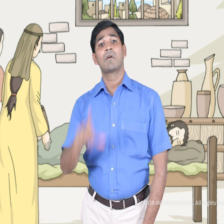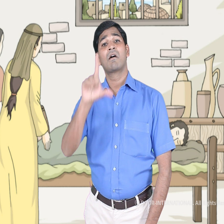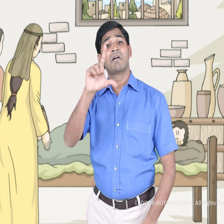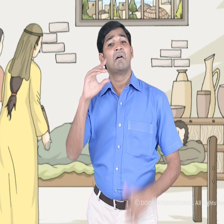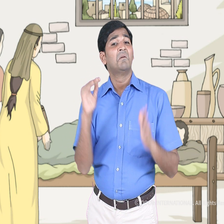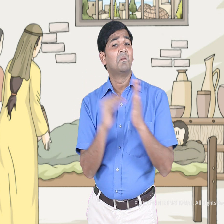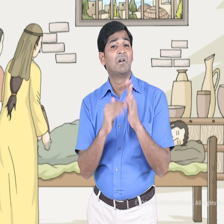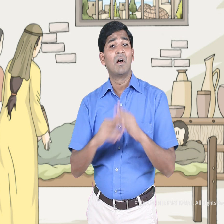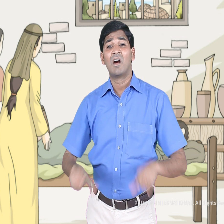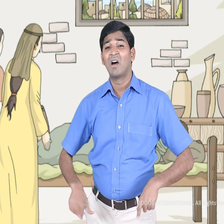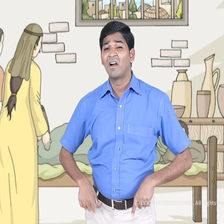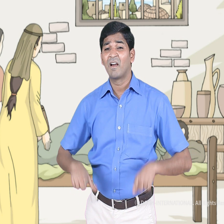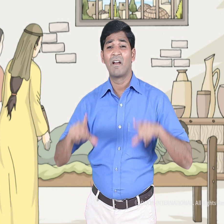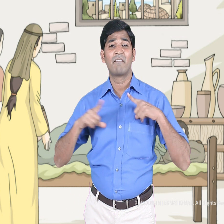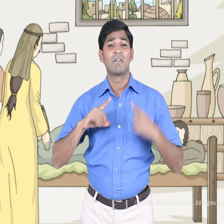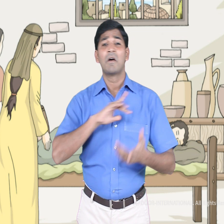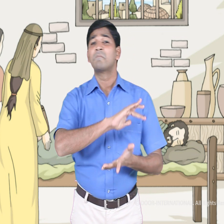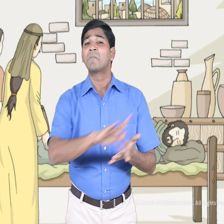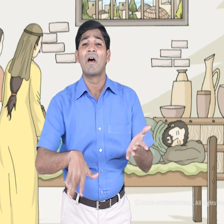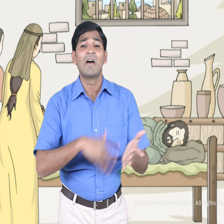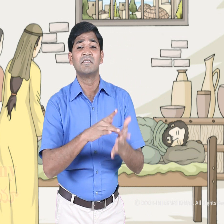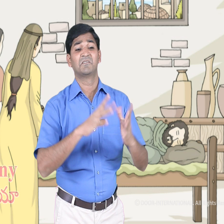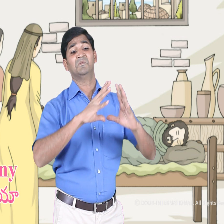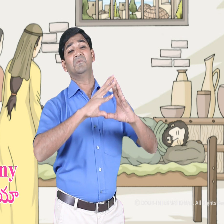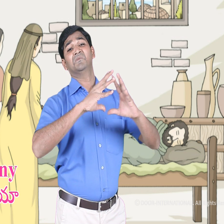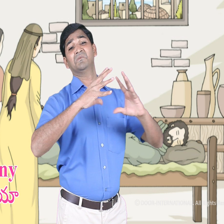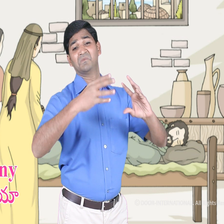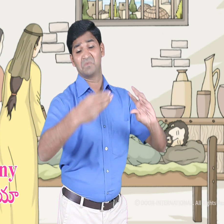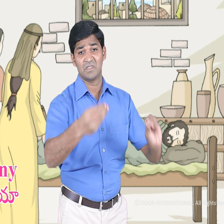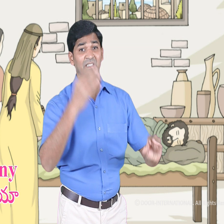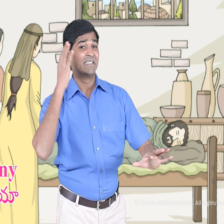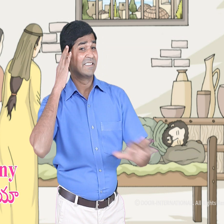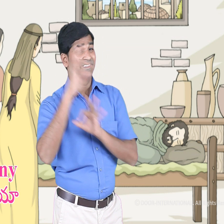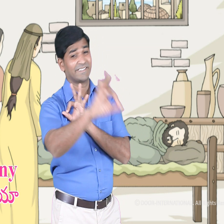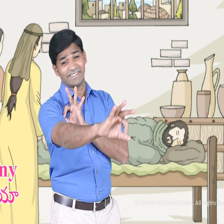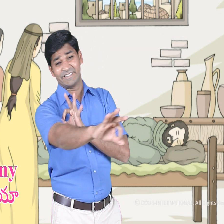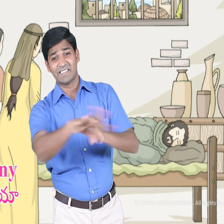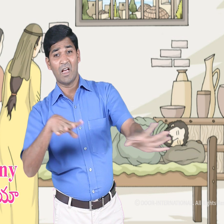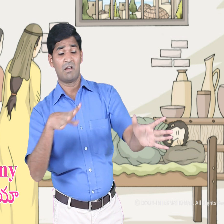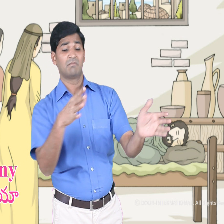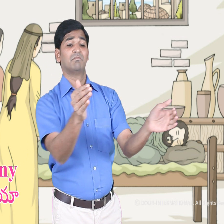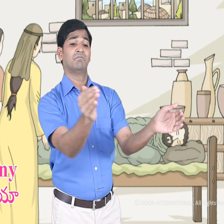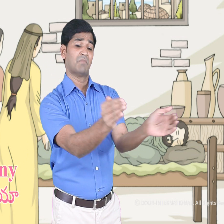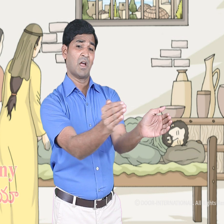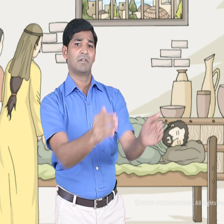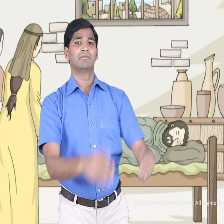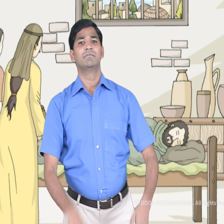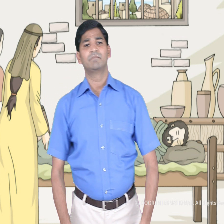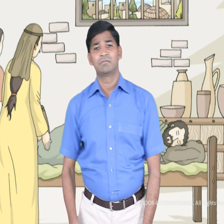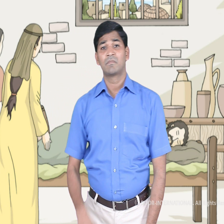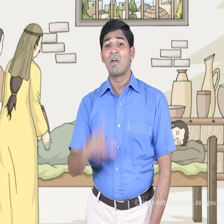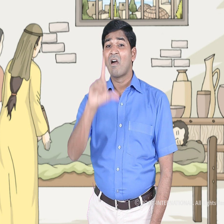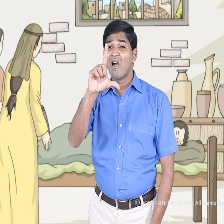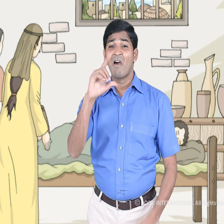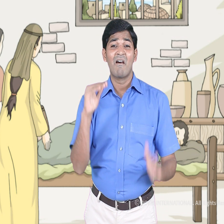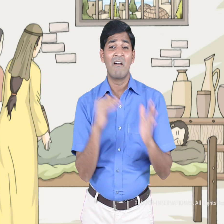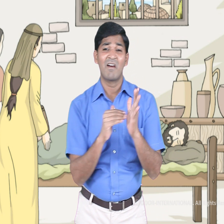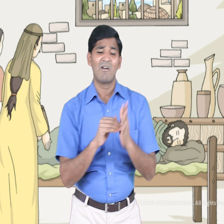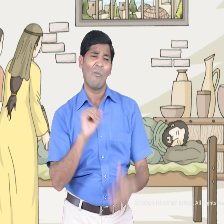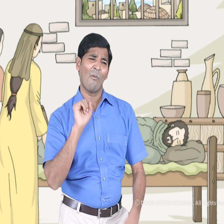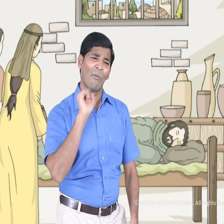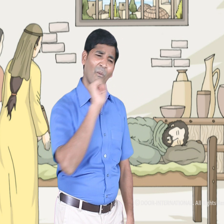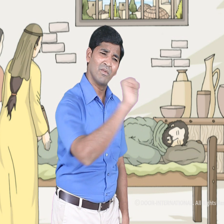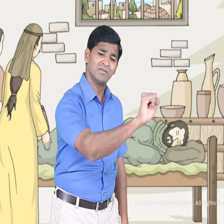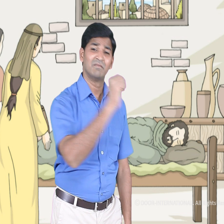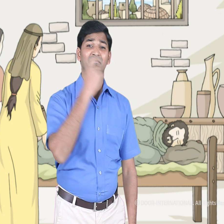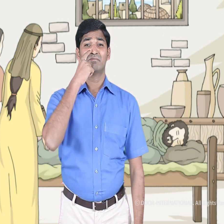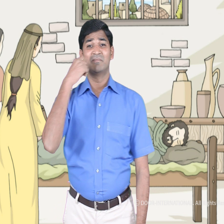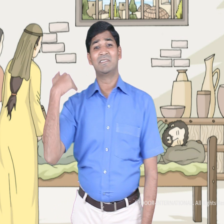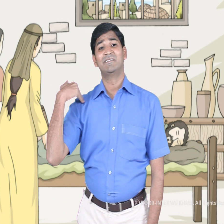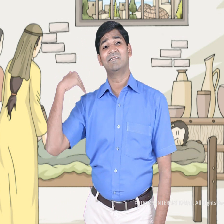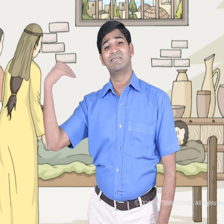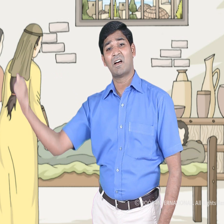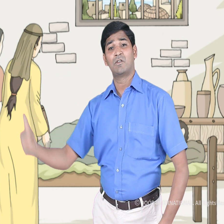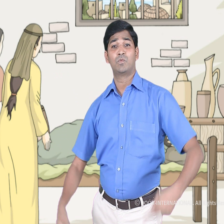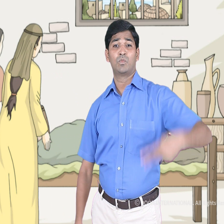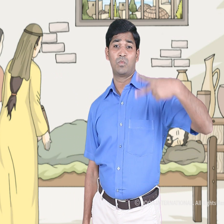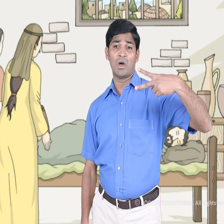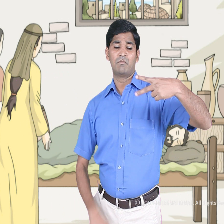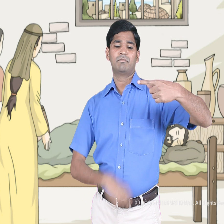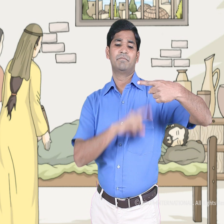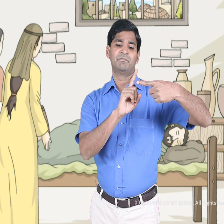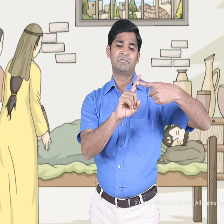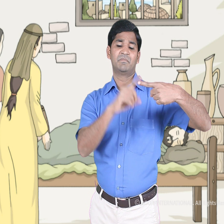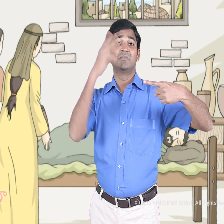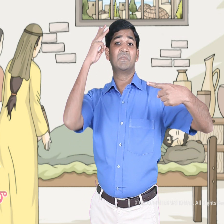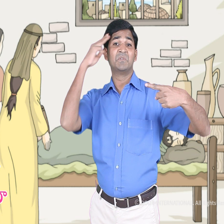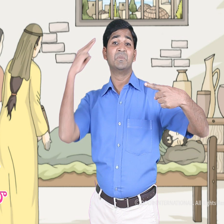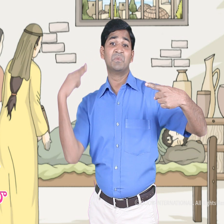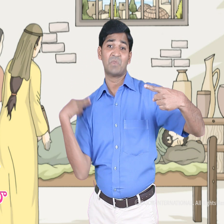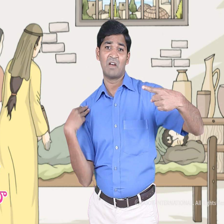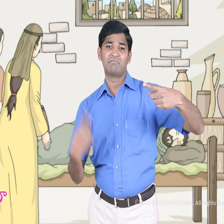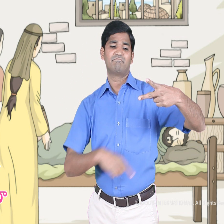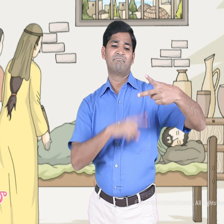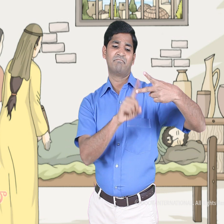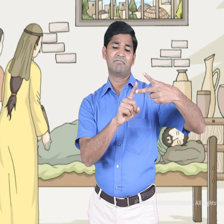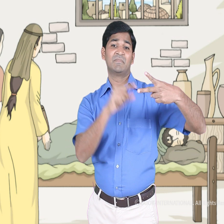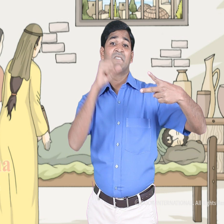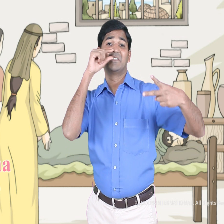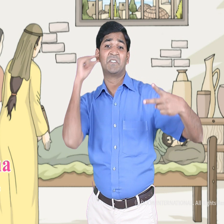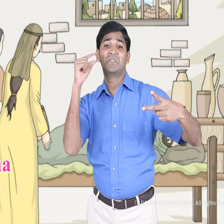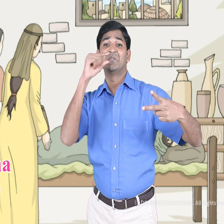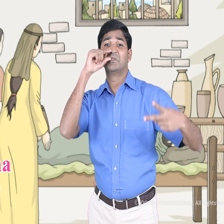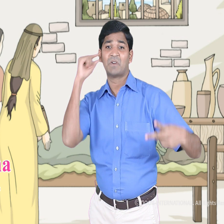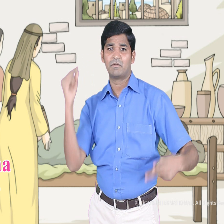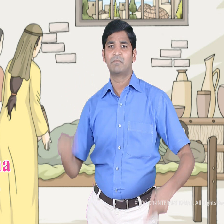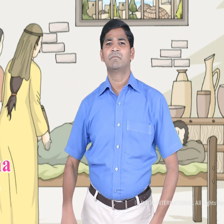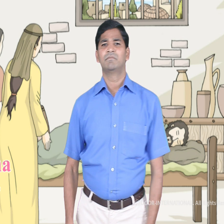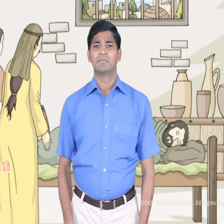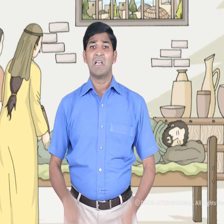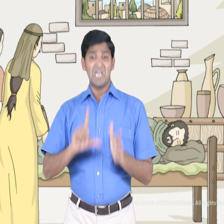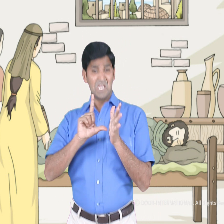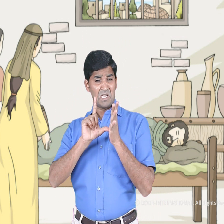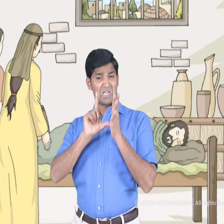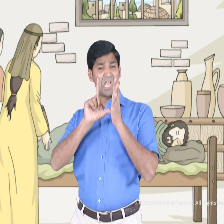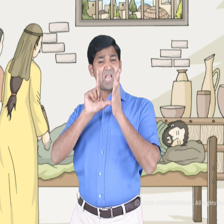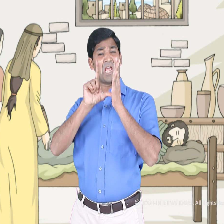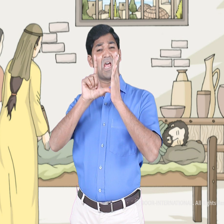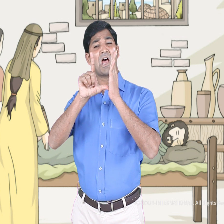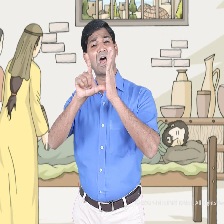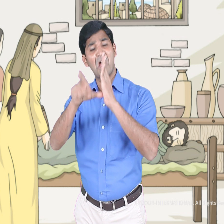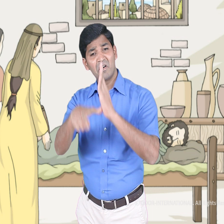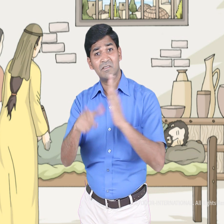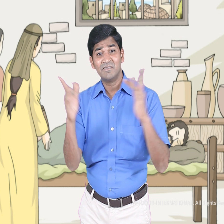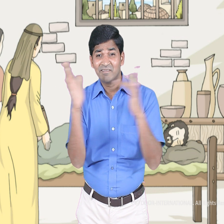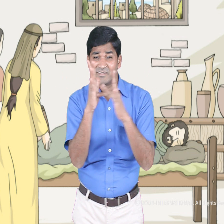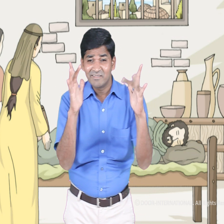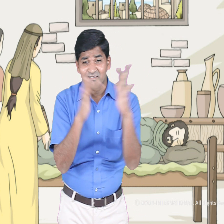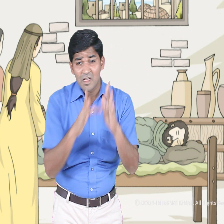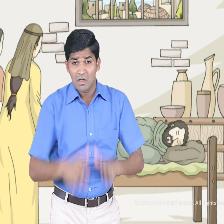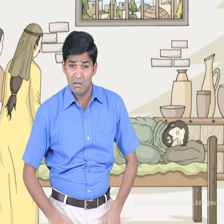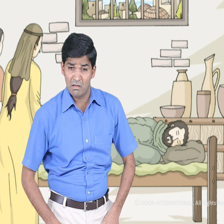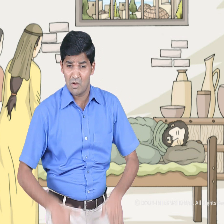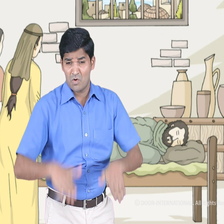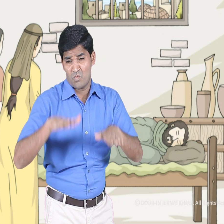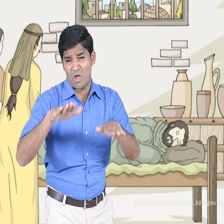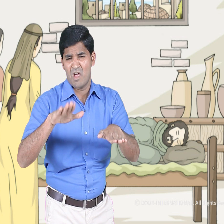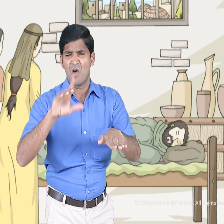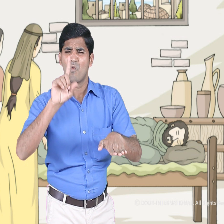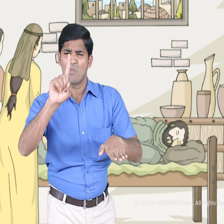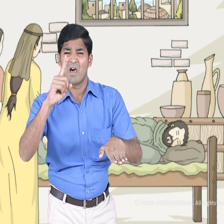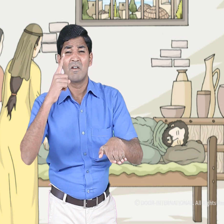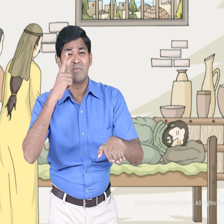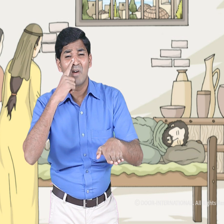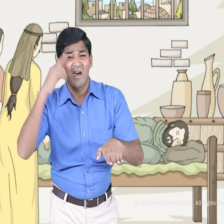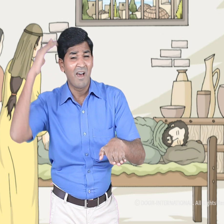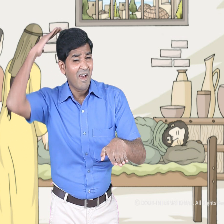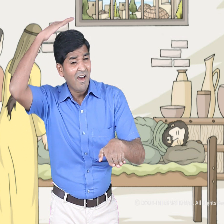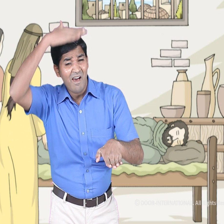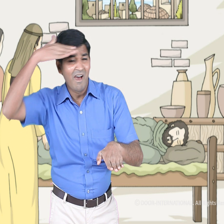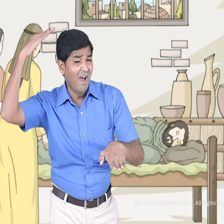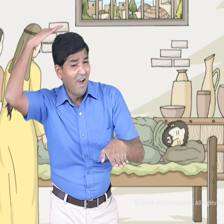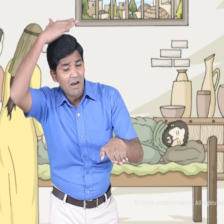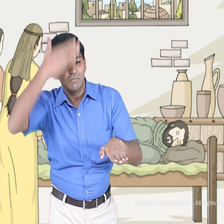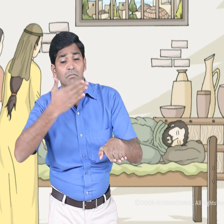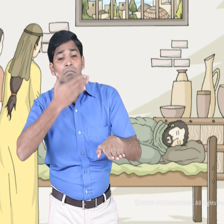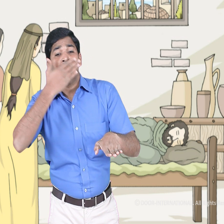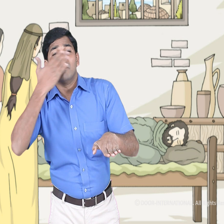He lived in Bethany, the village of Mary and her sister Martha.